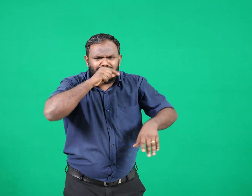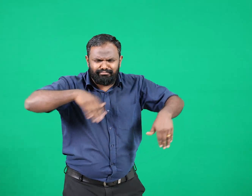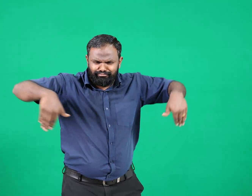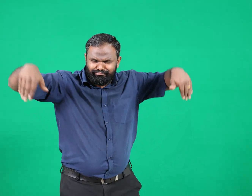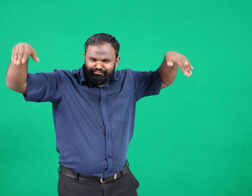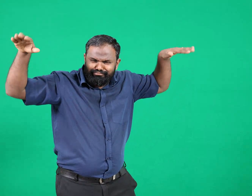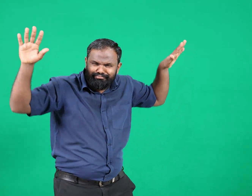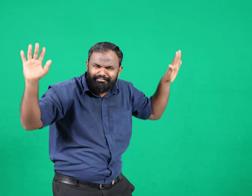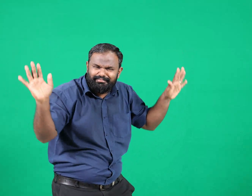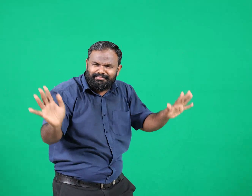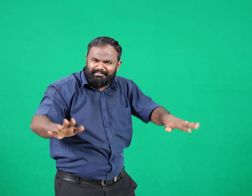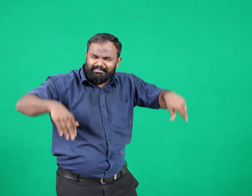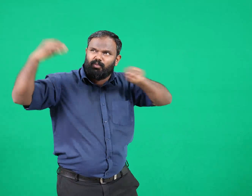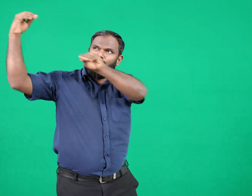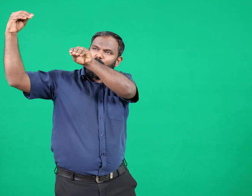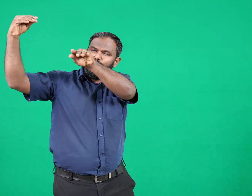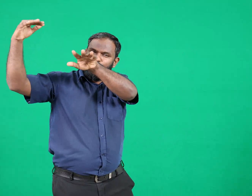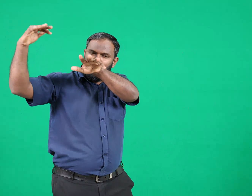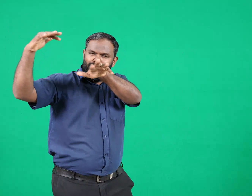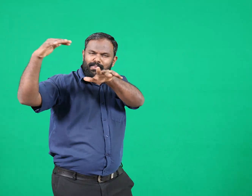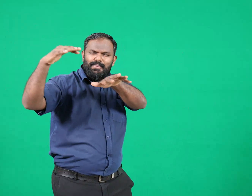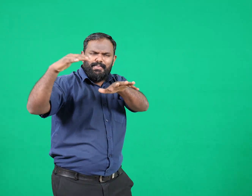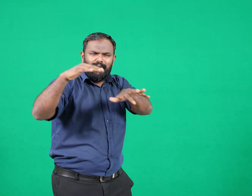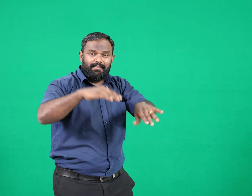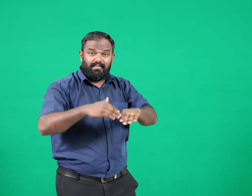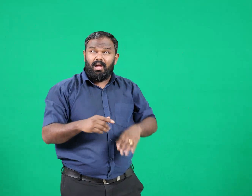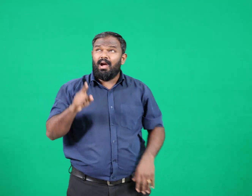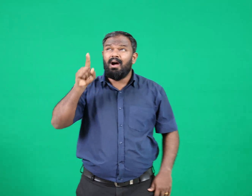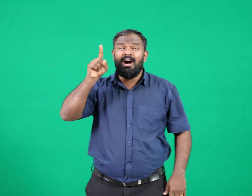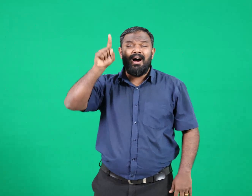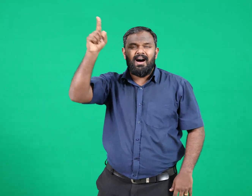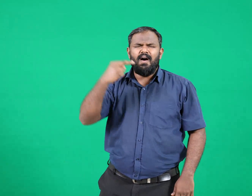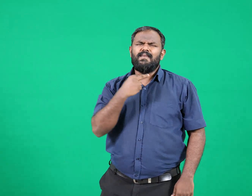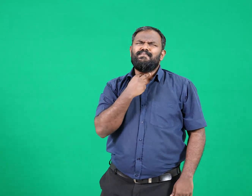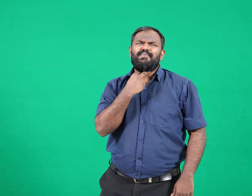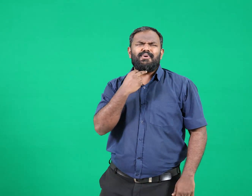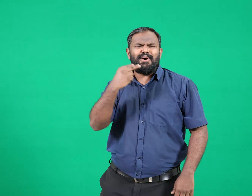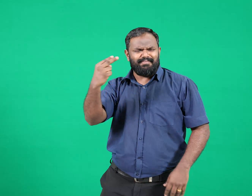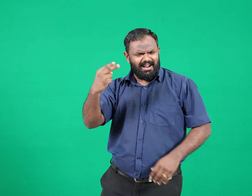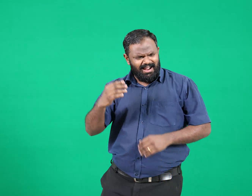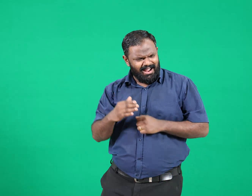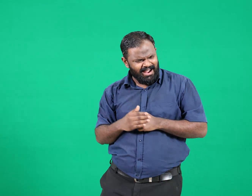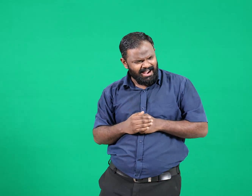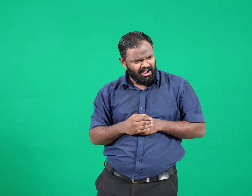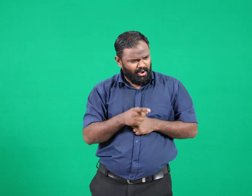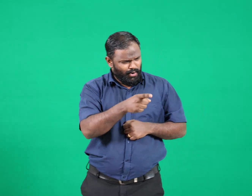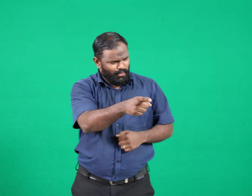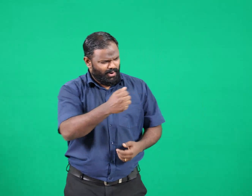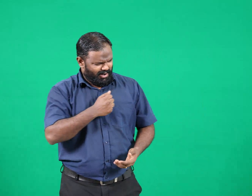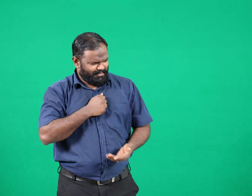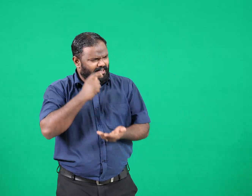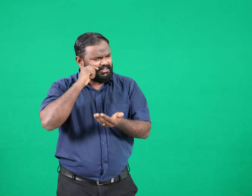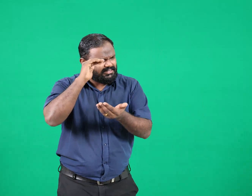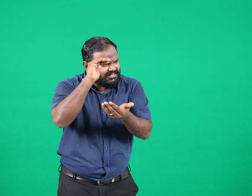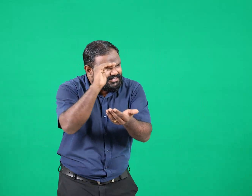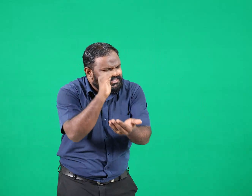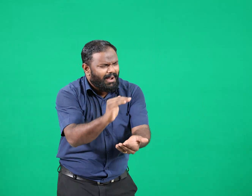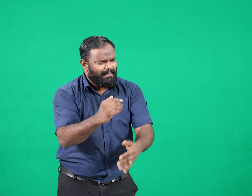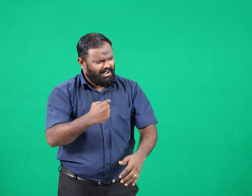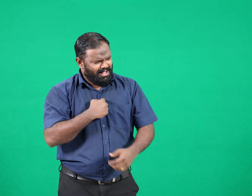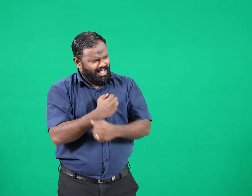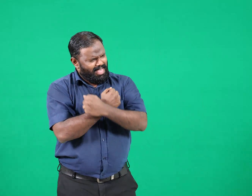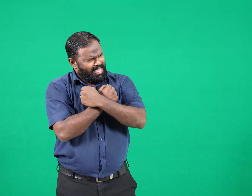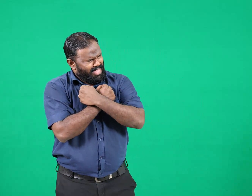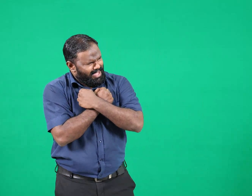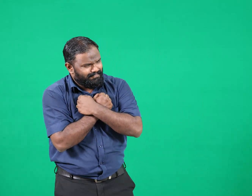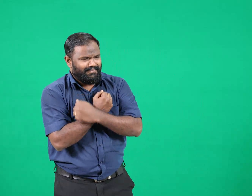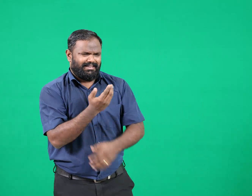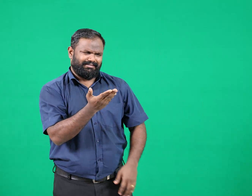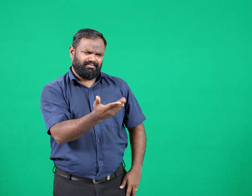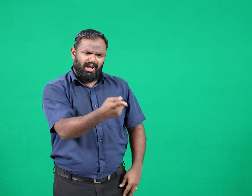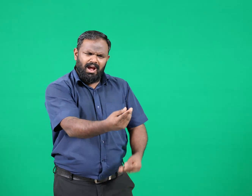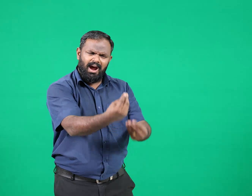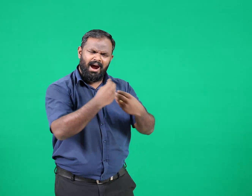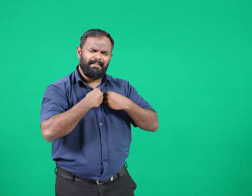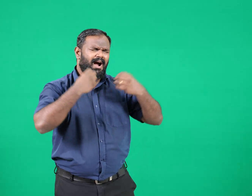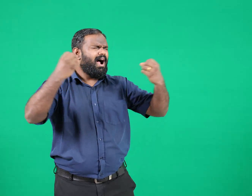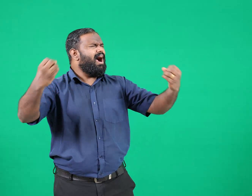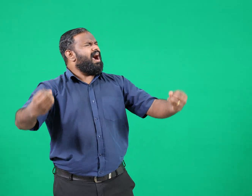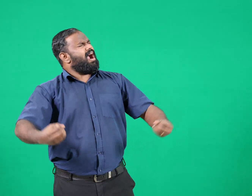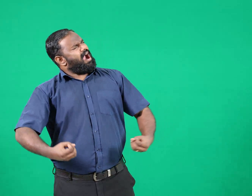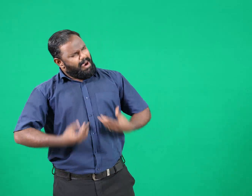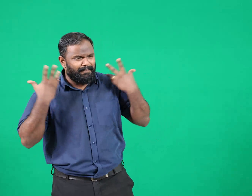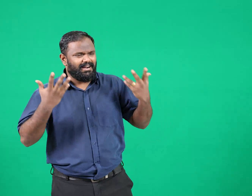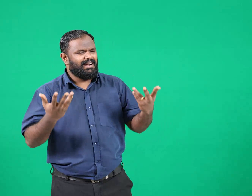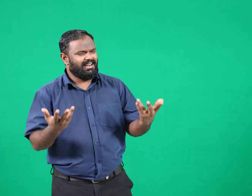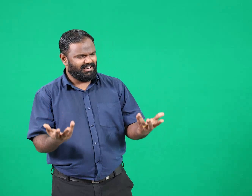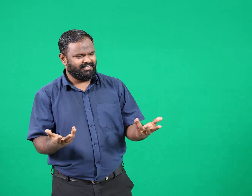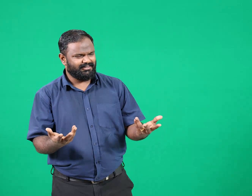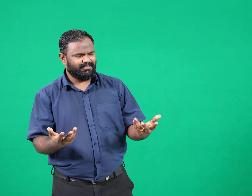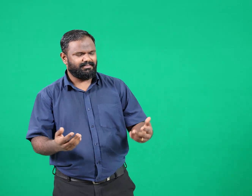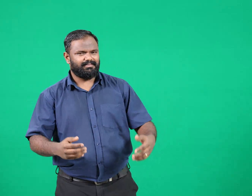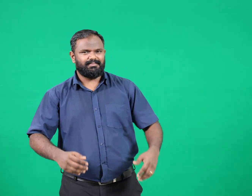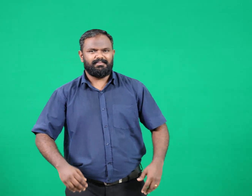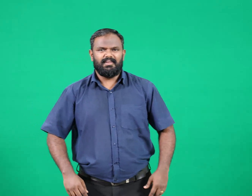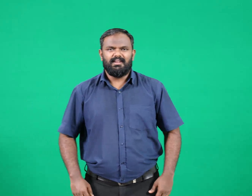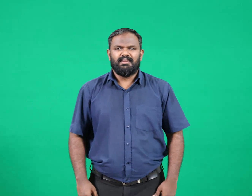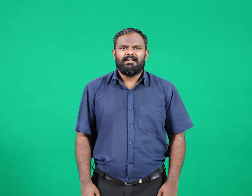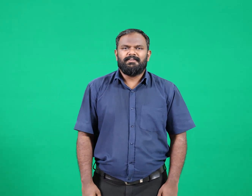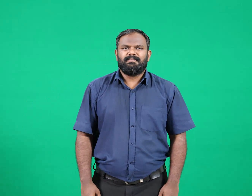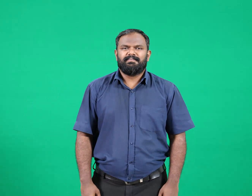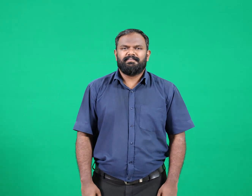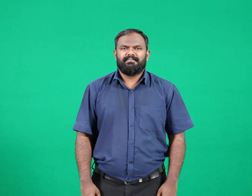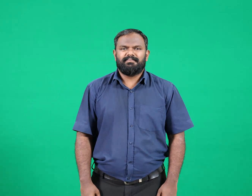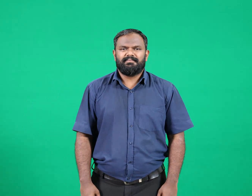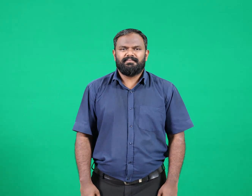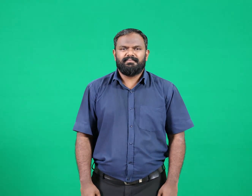And a voice from heaven said, "This is My beloved Son, in whom I am well pleased!"